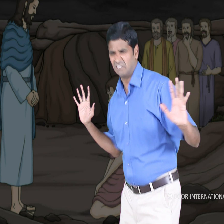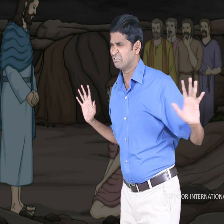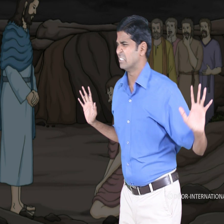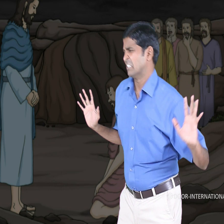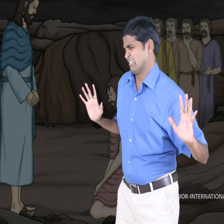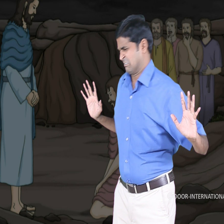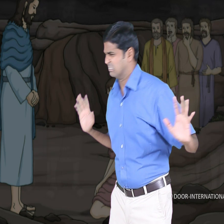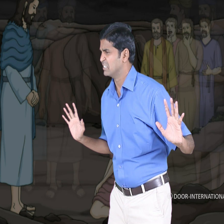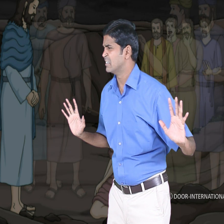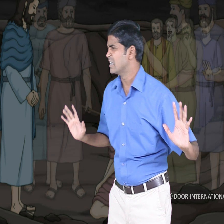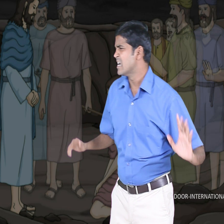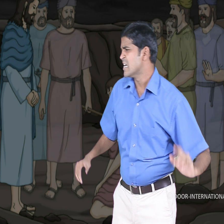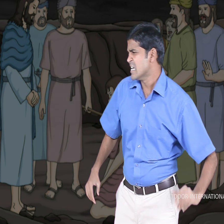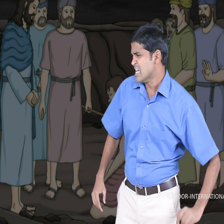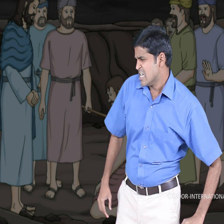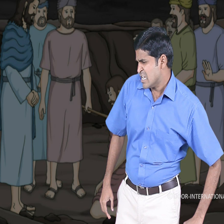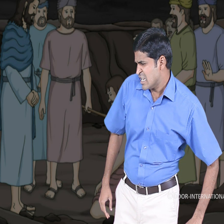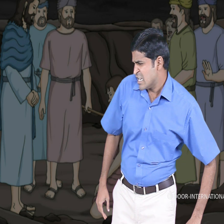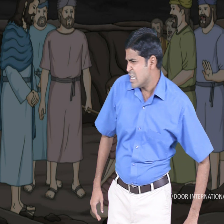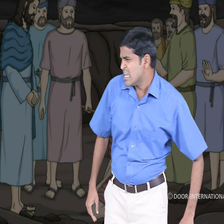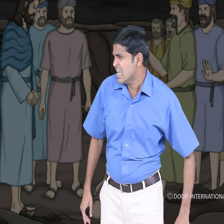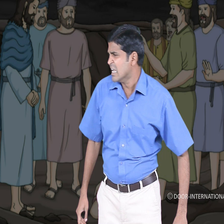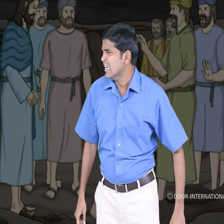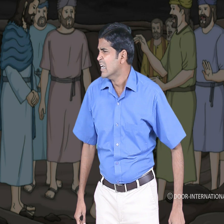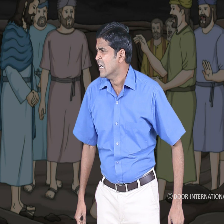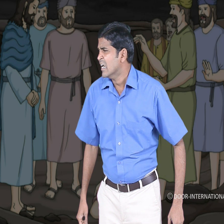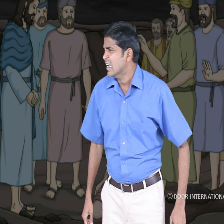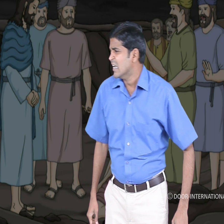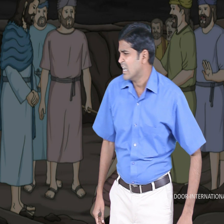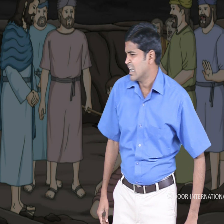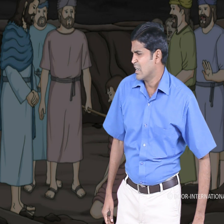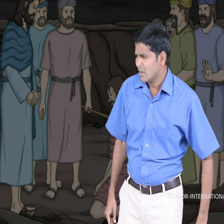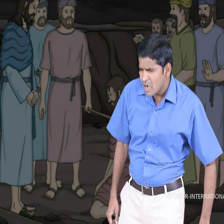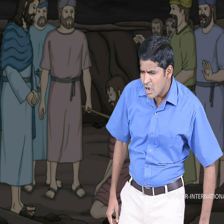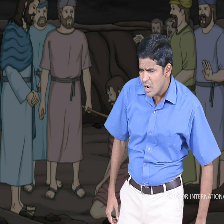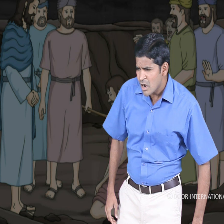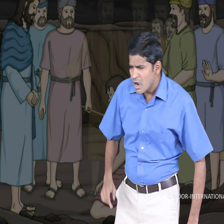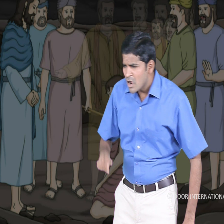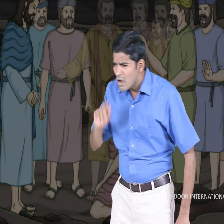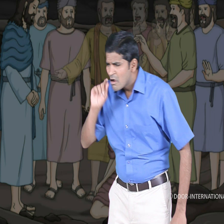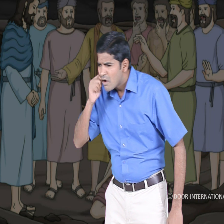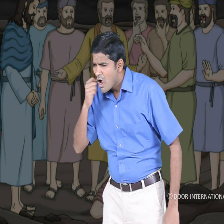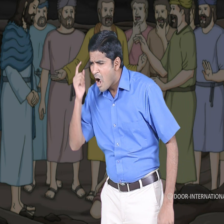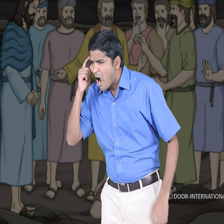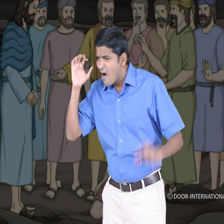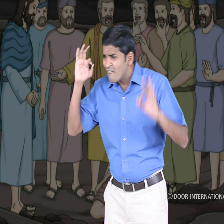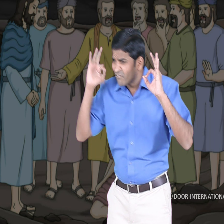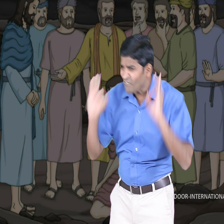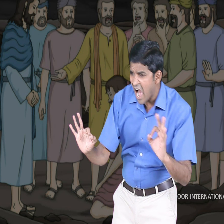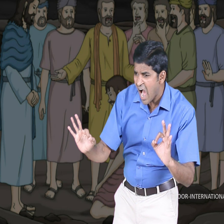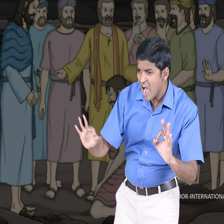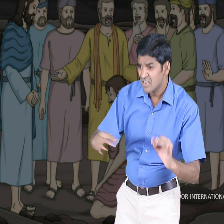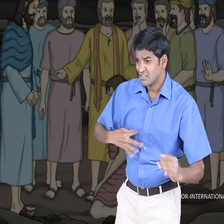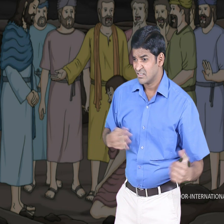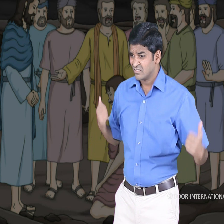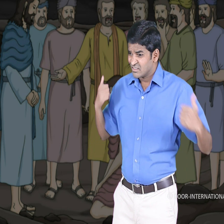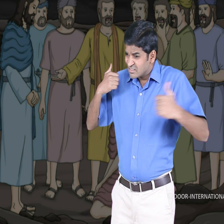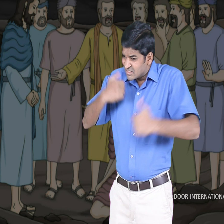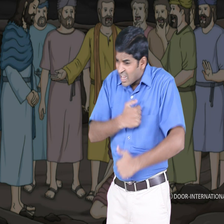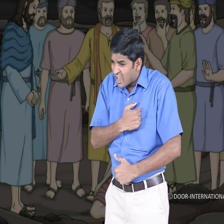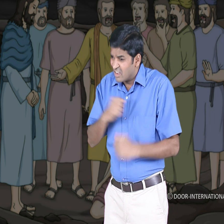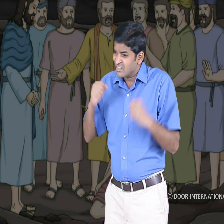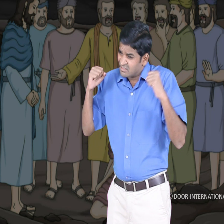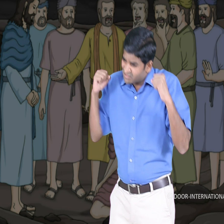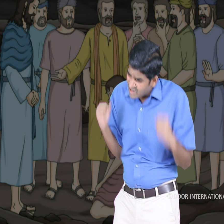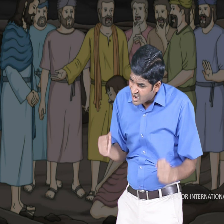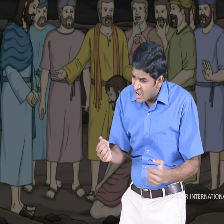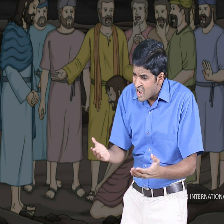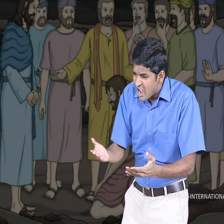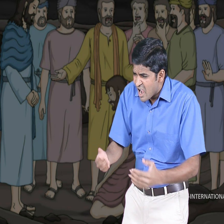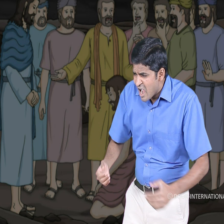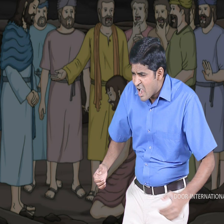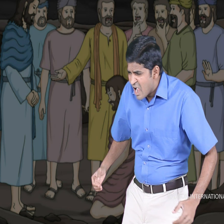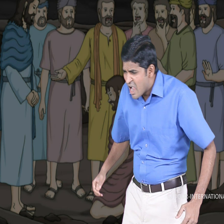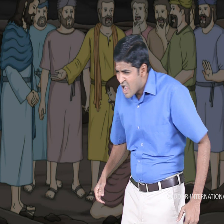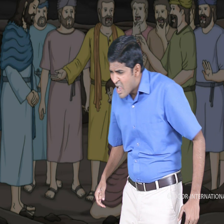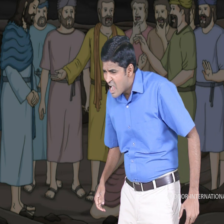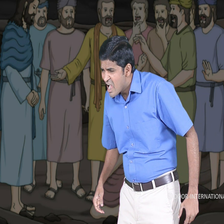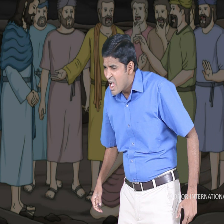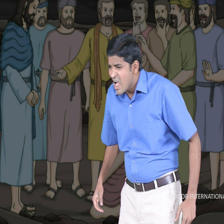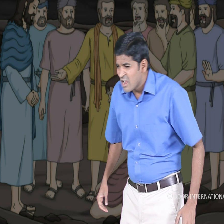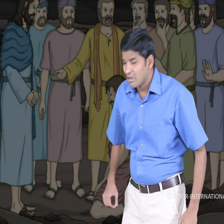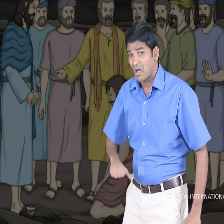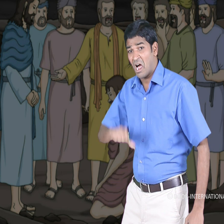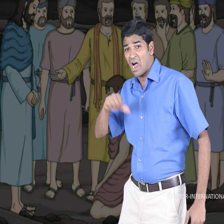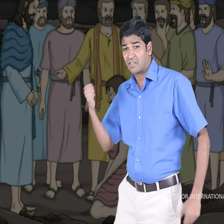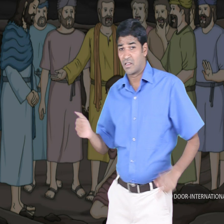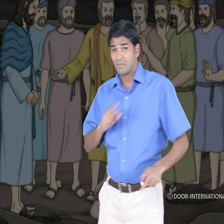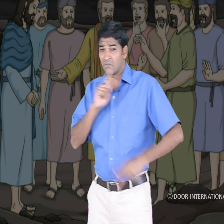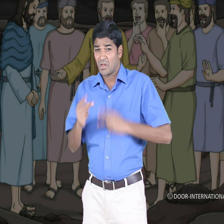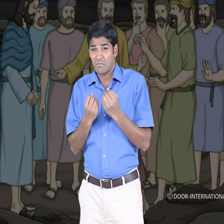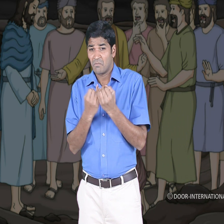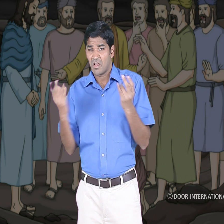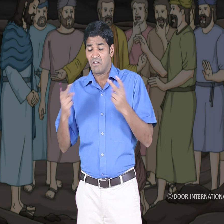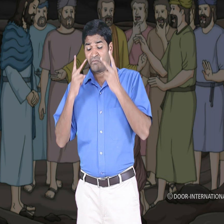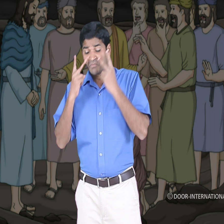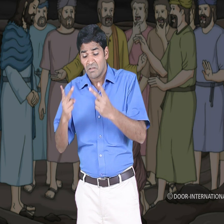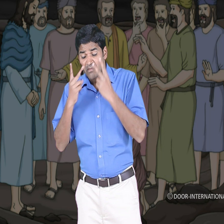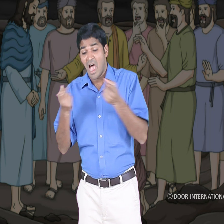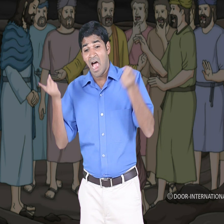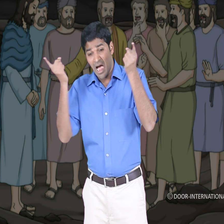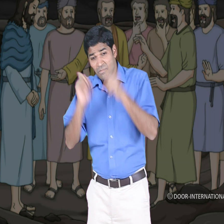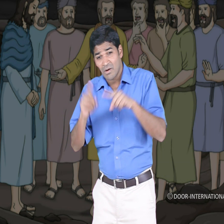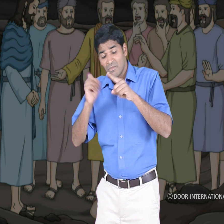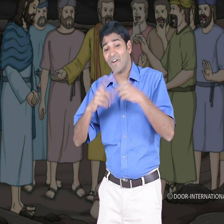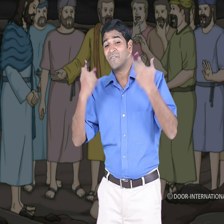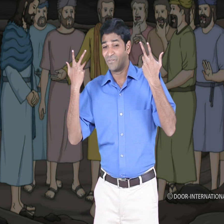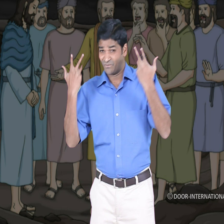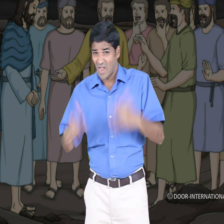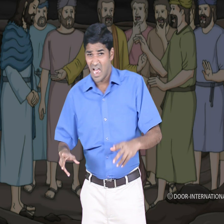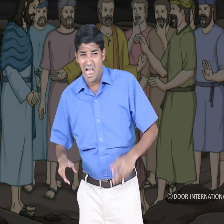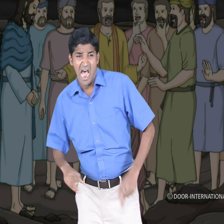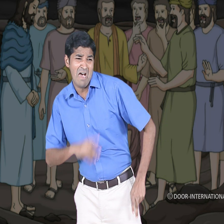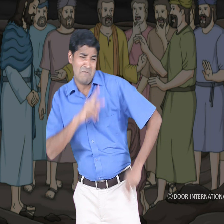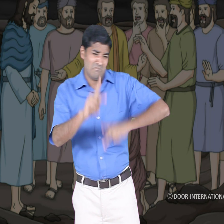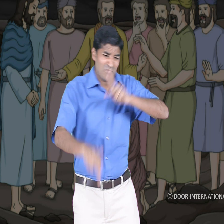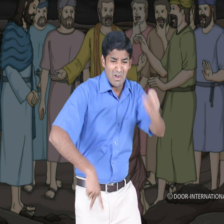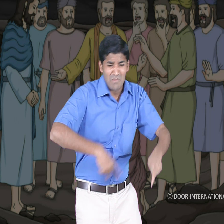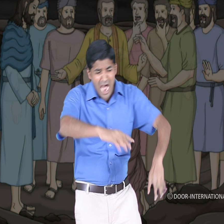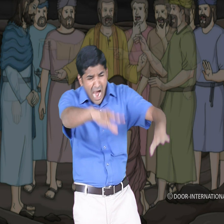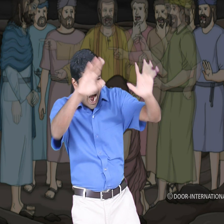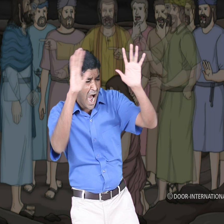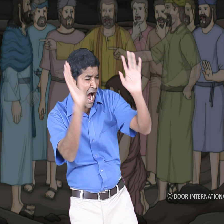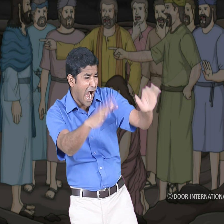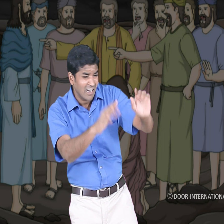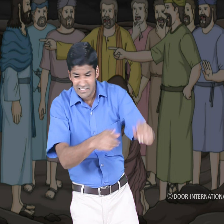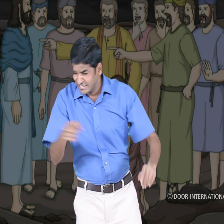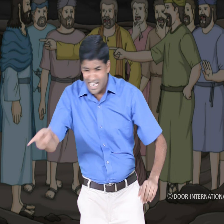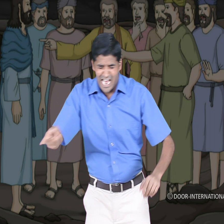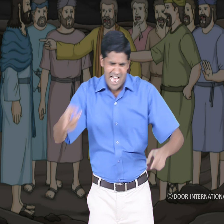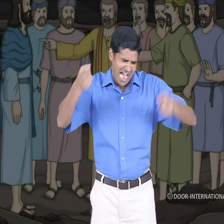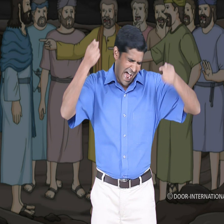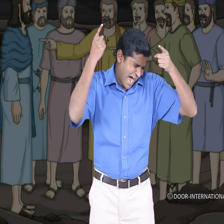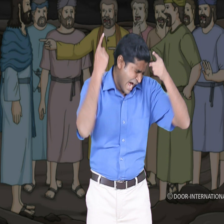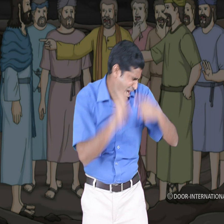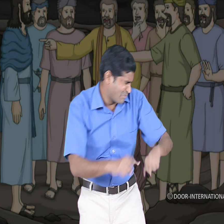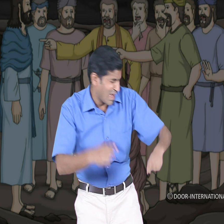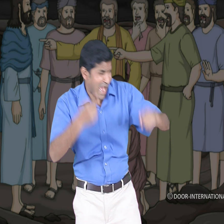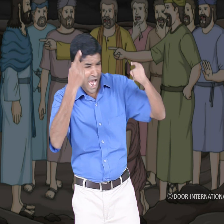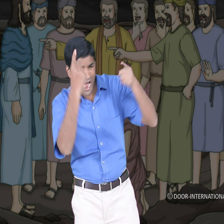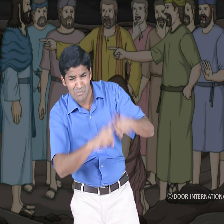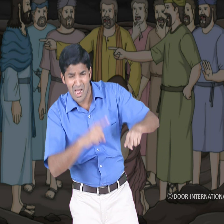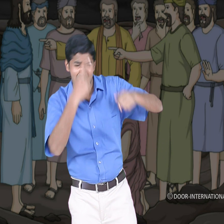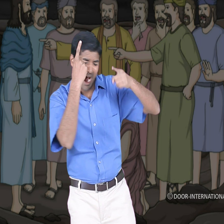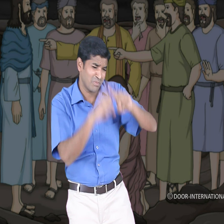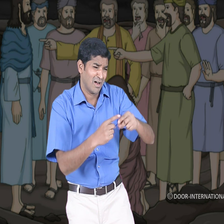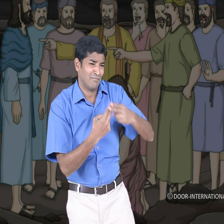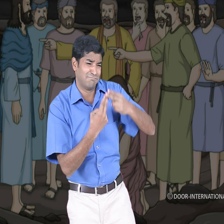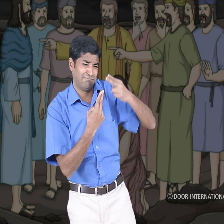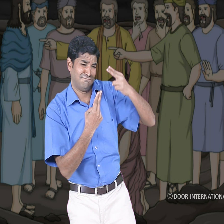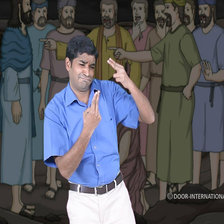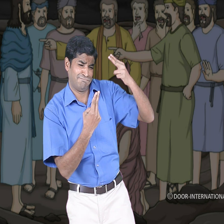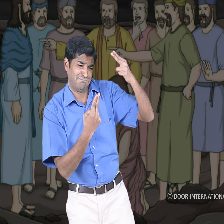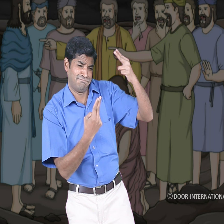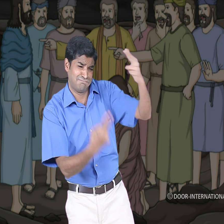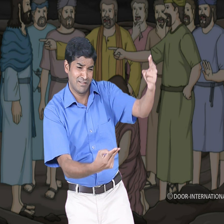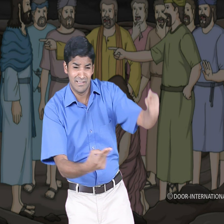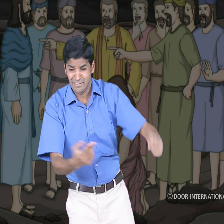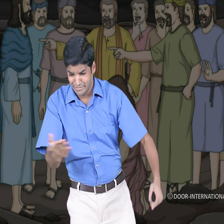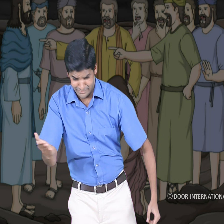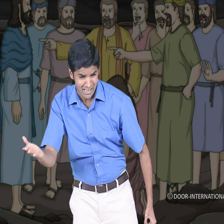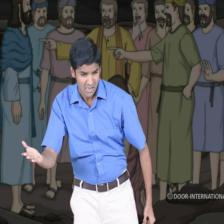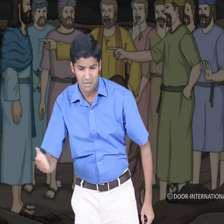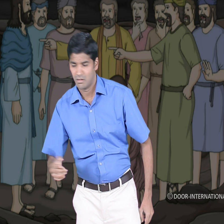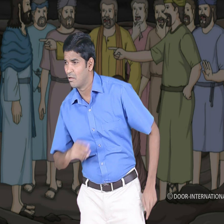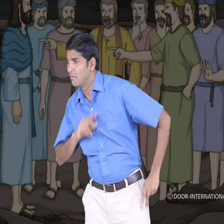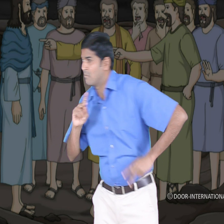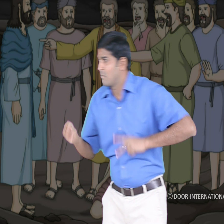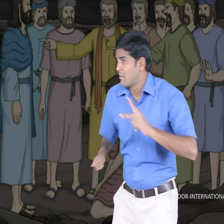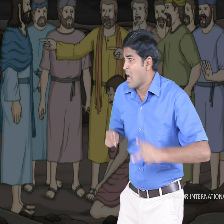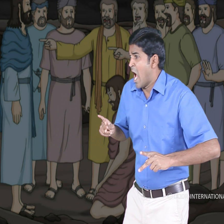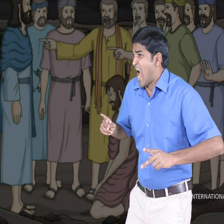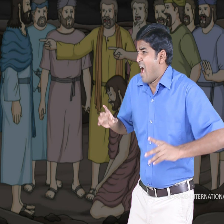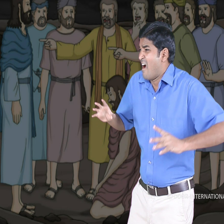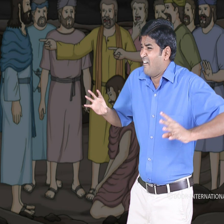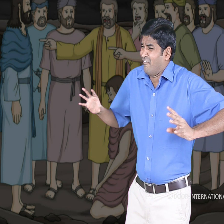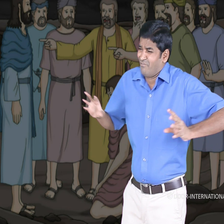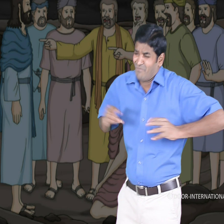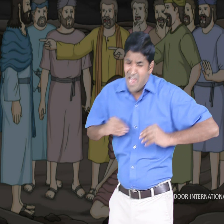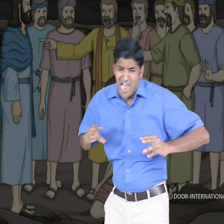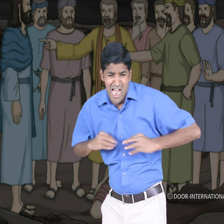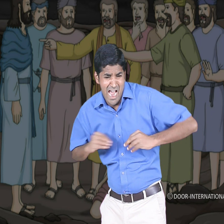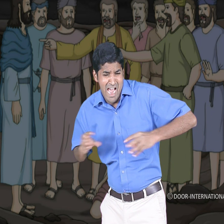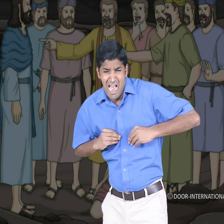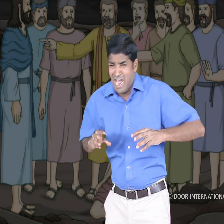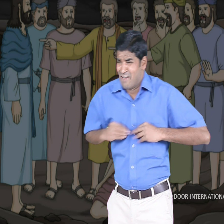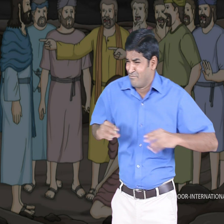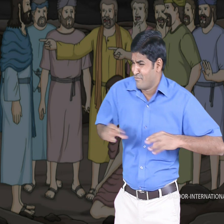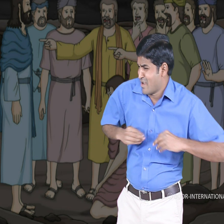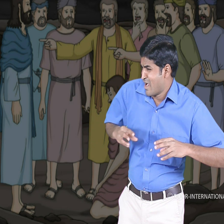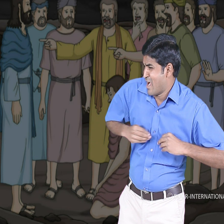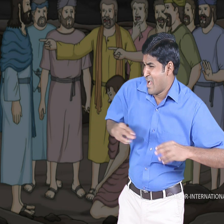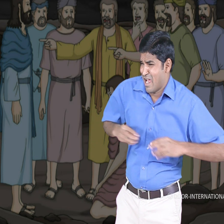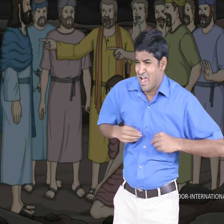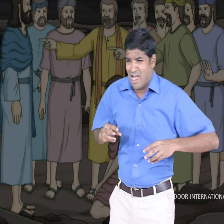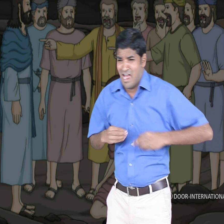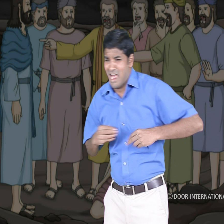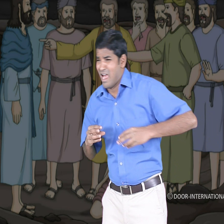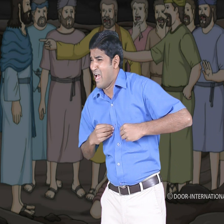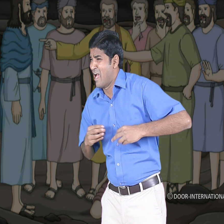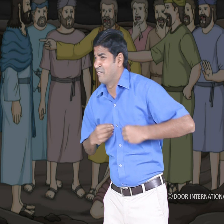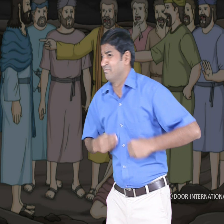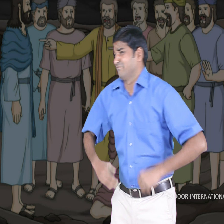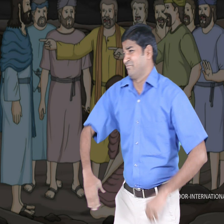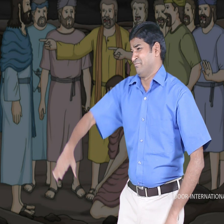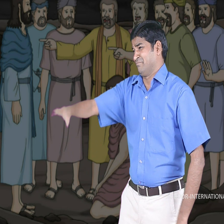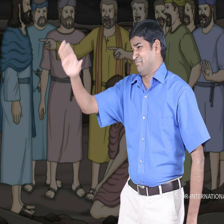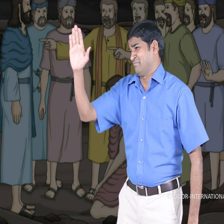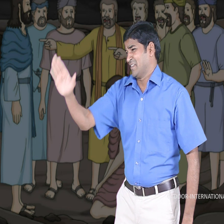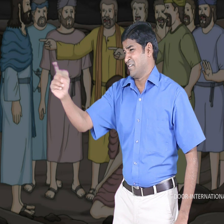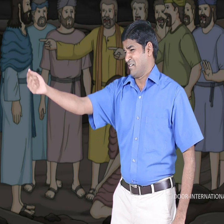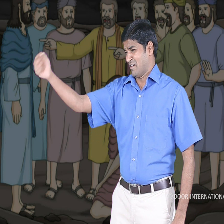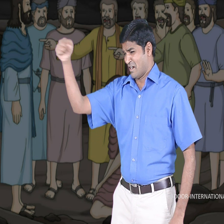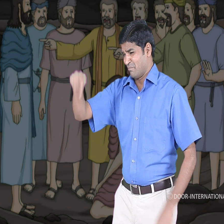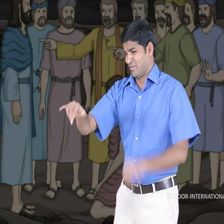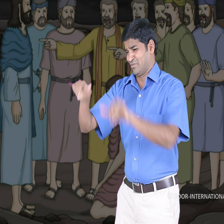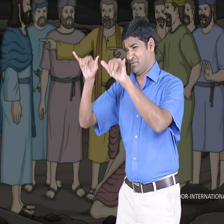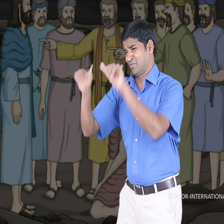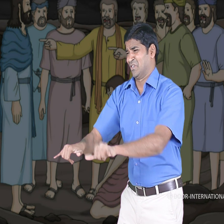Those who had seen it described what had happened to the demon-possessed man and also to the pigs.